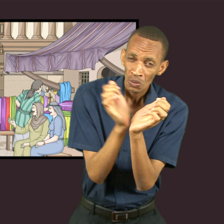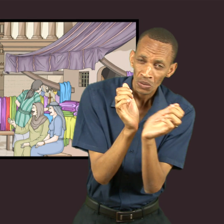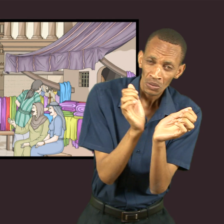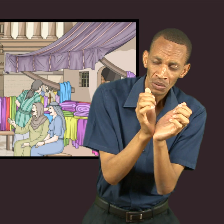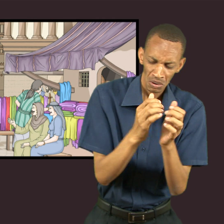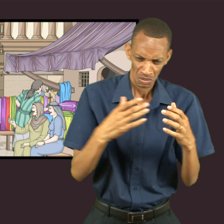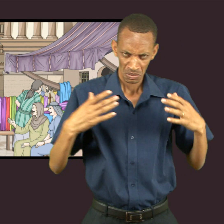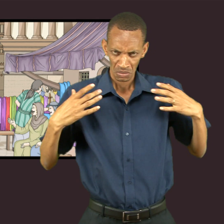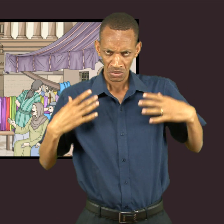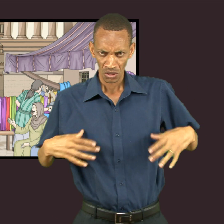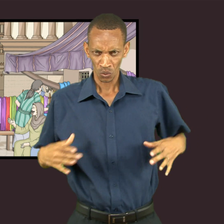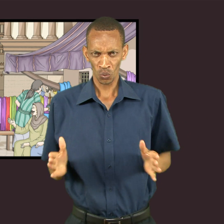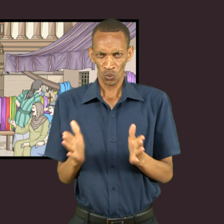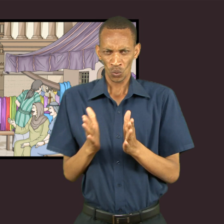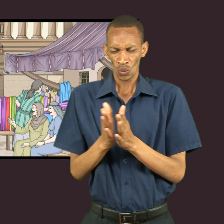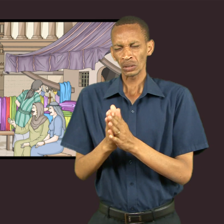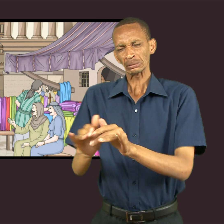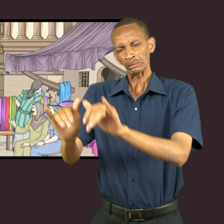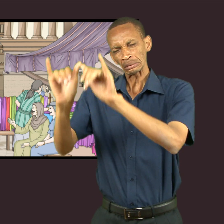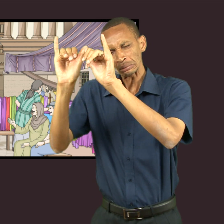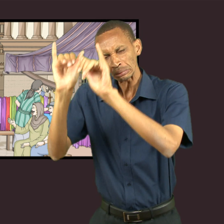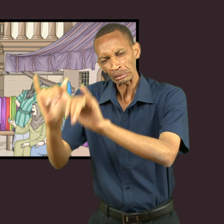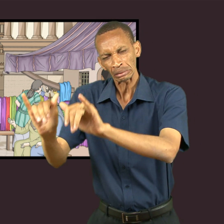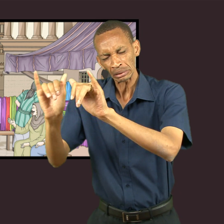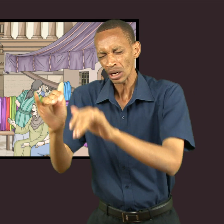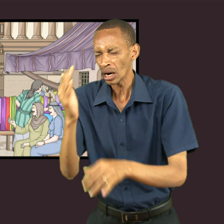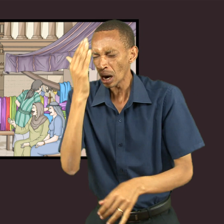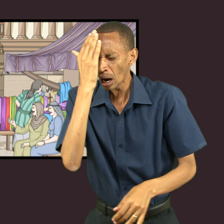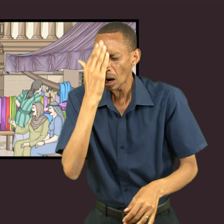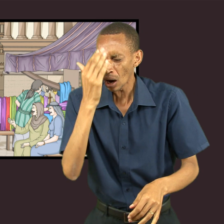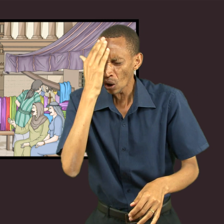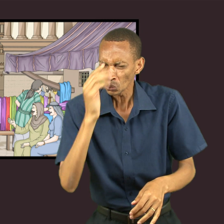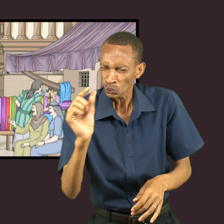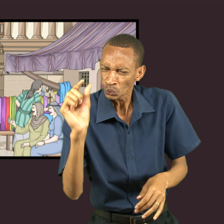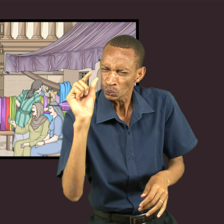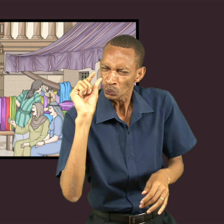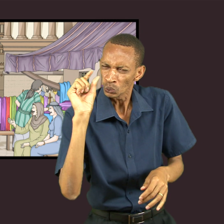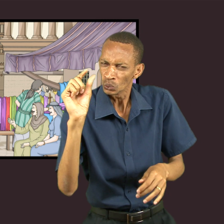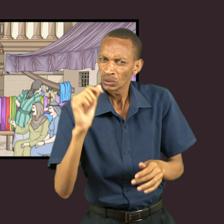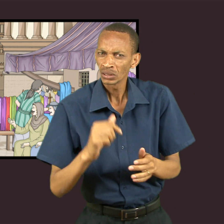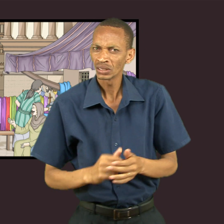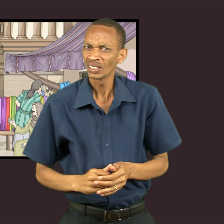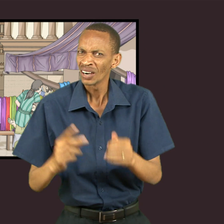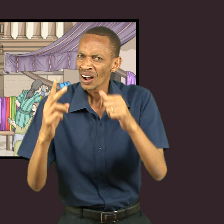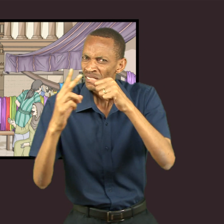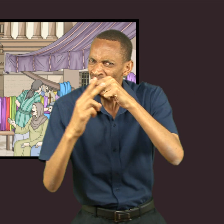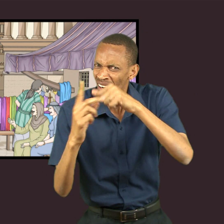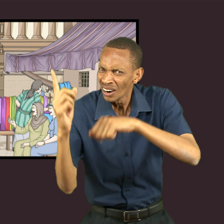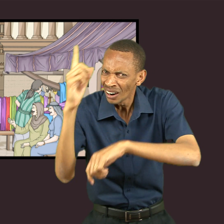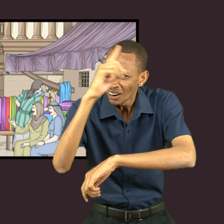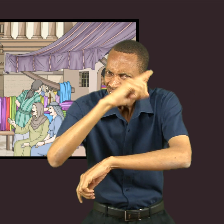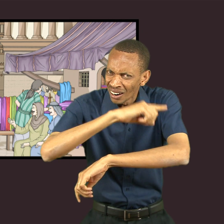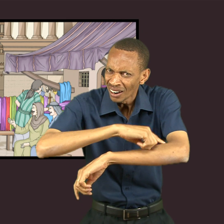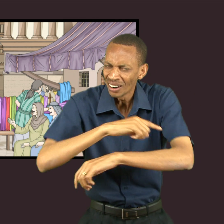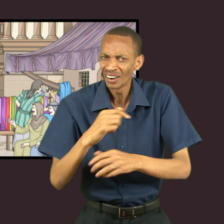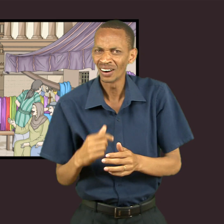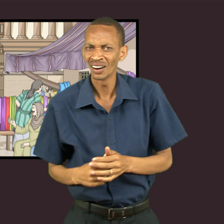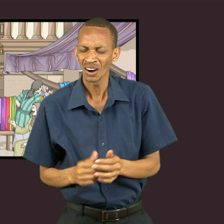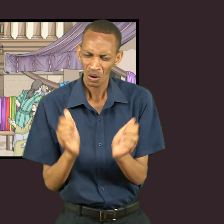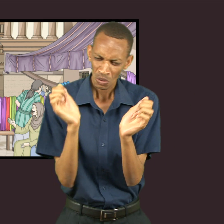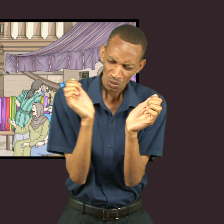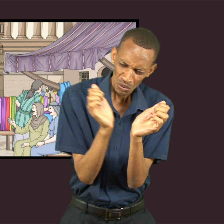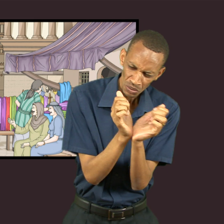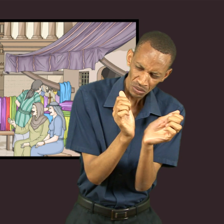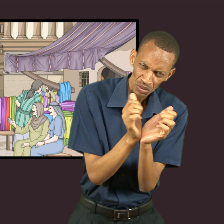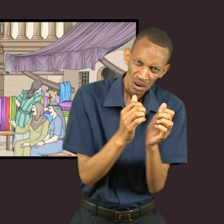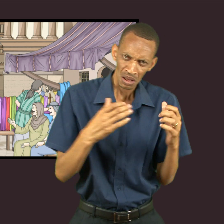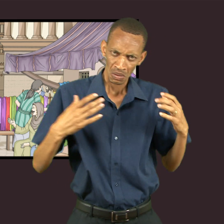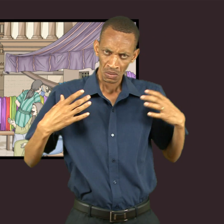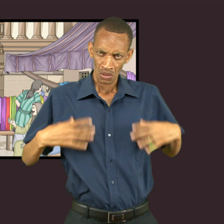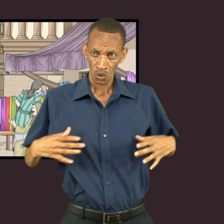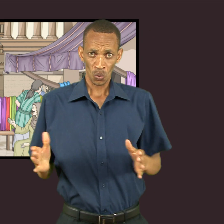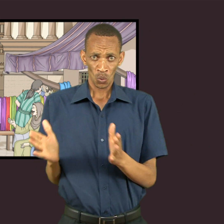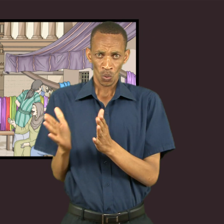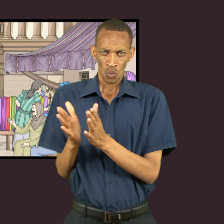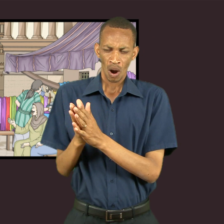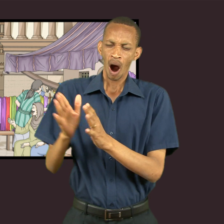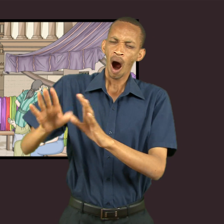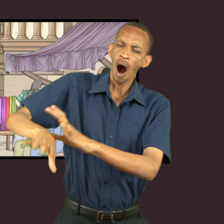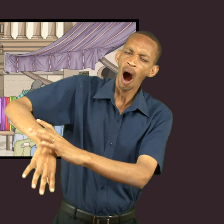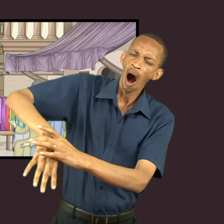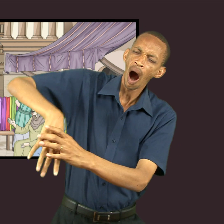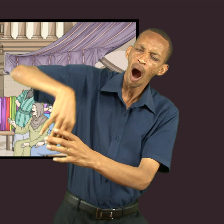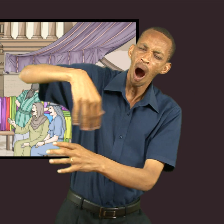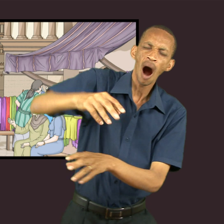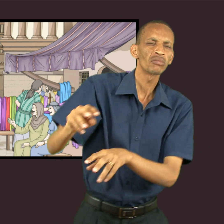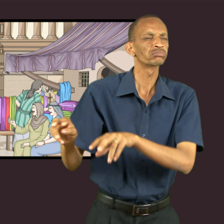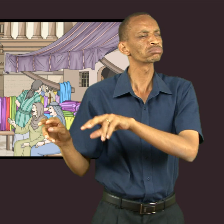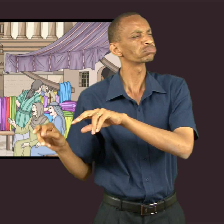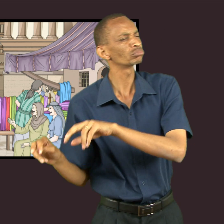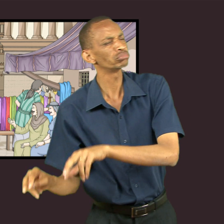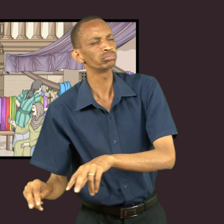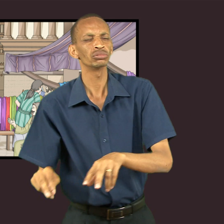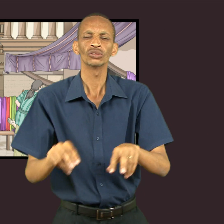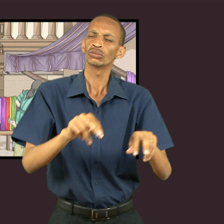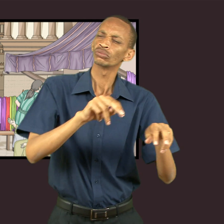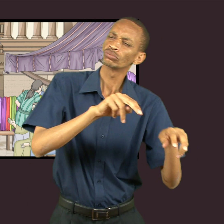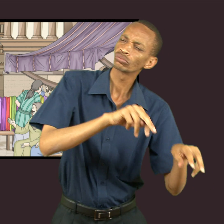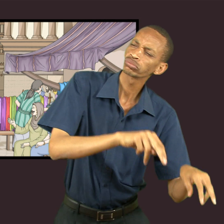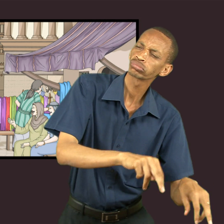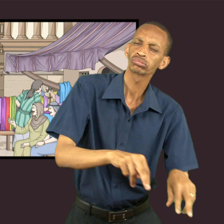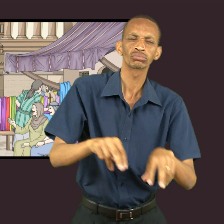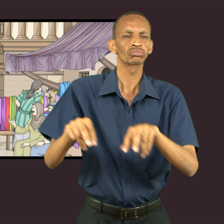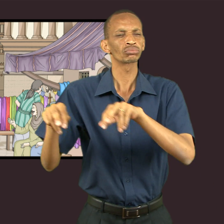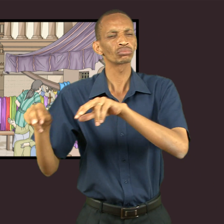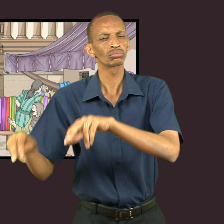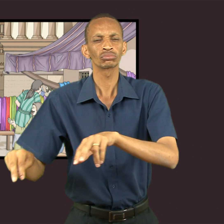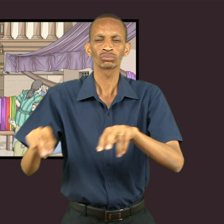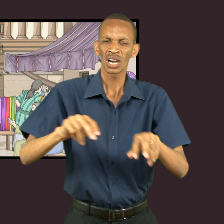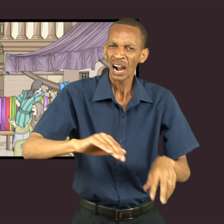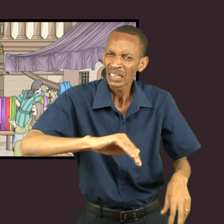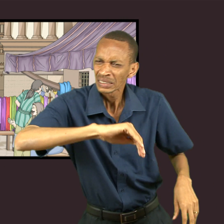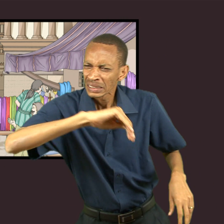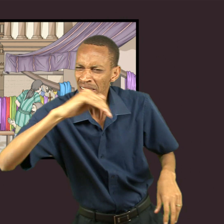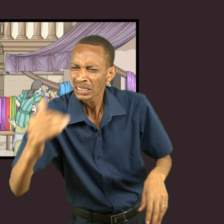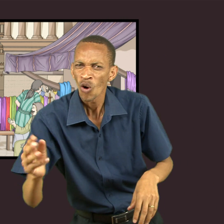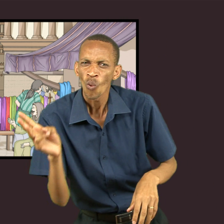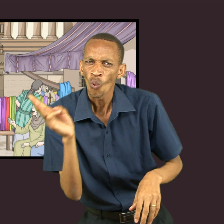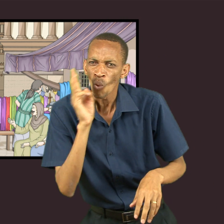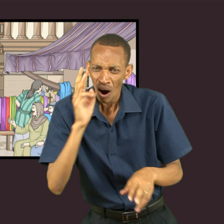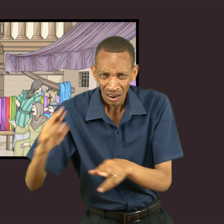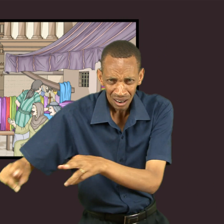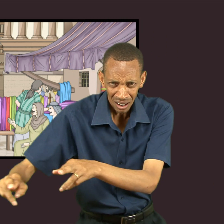And we stayed there several days.